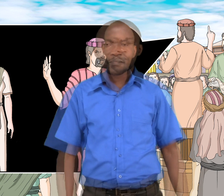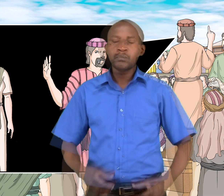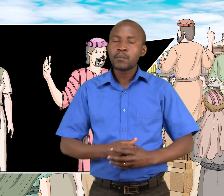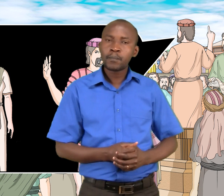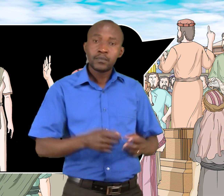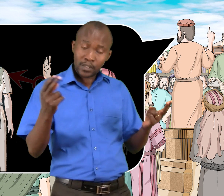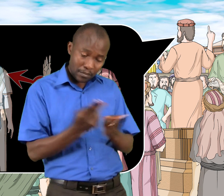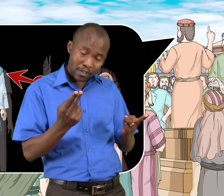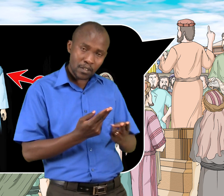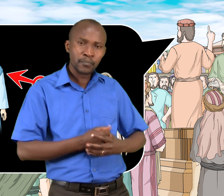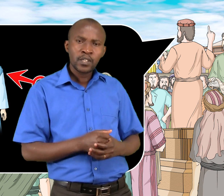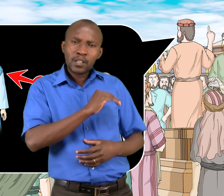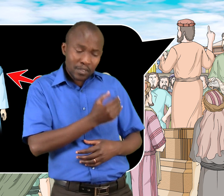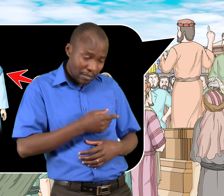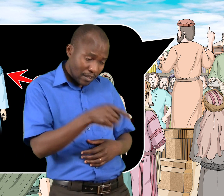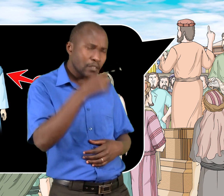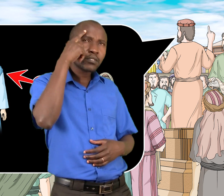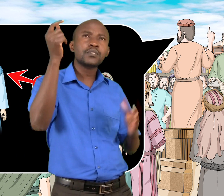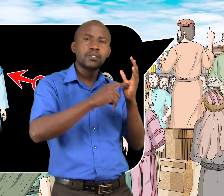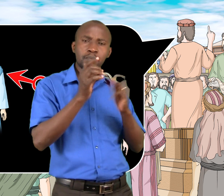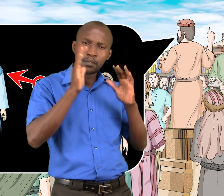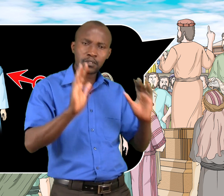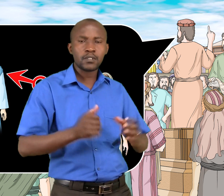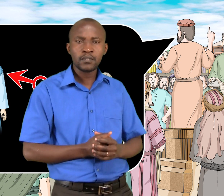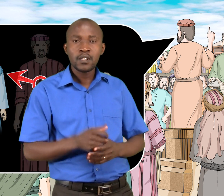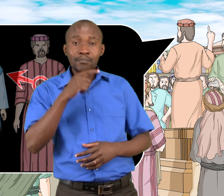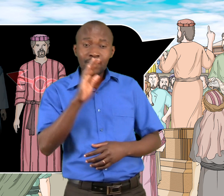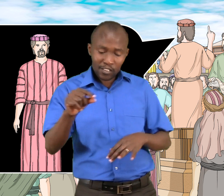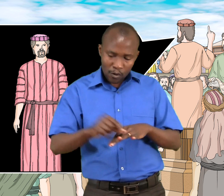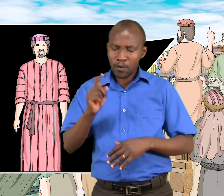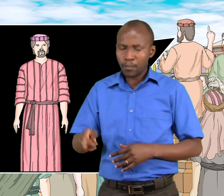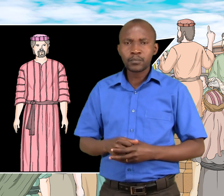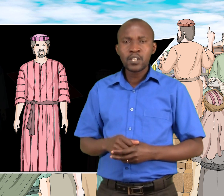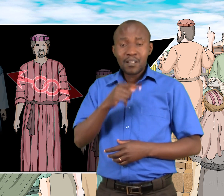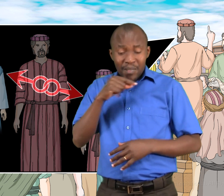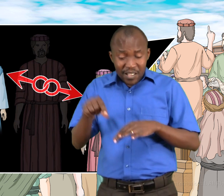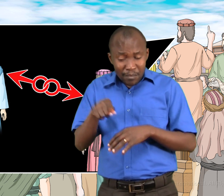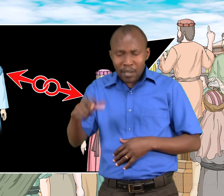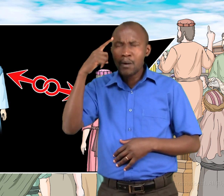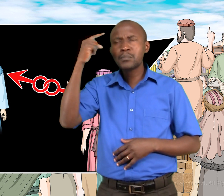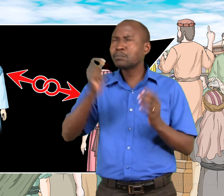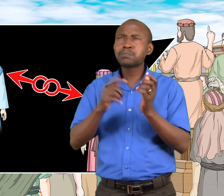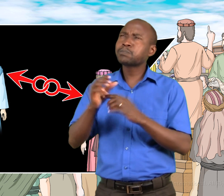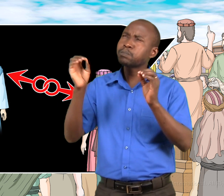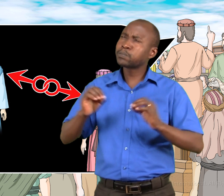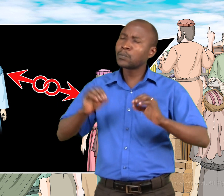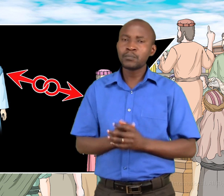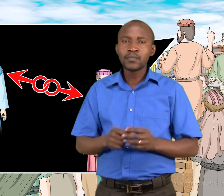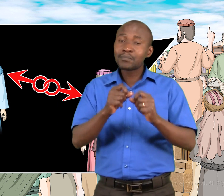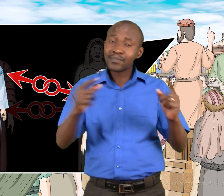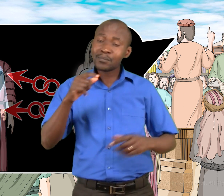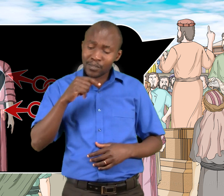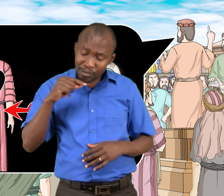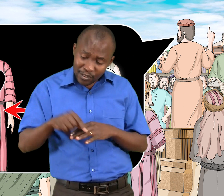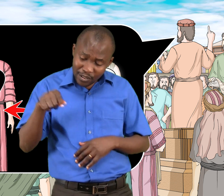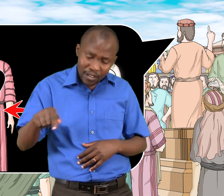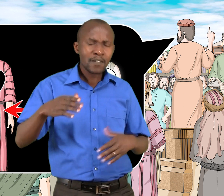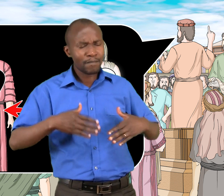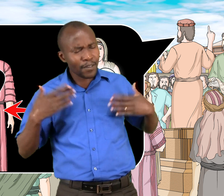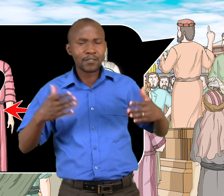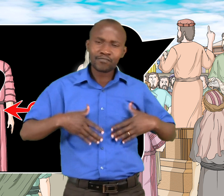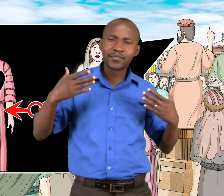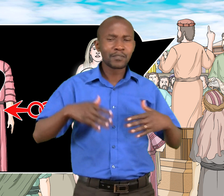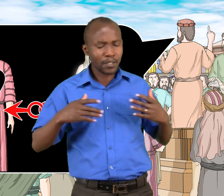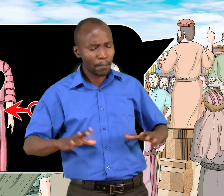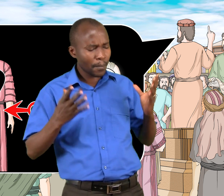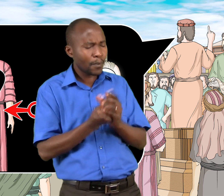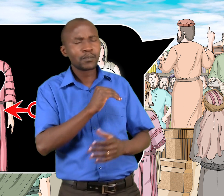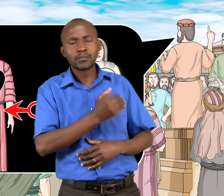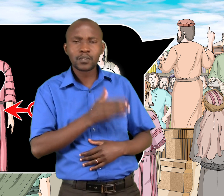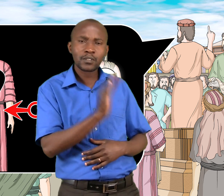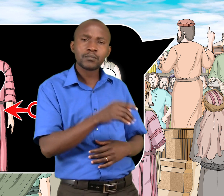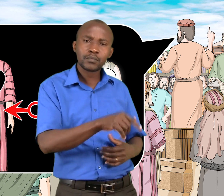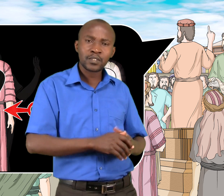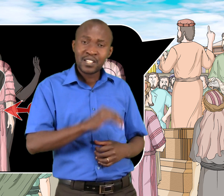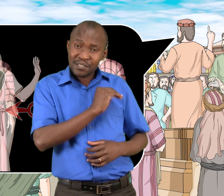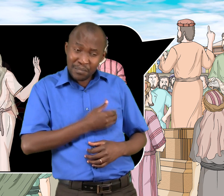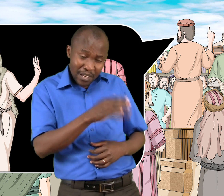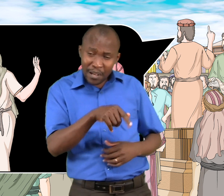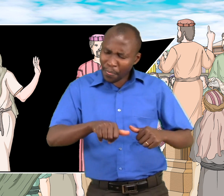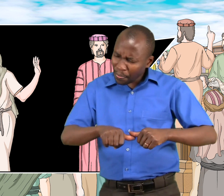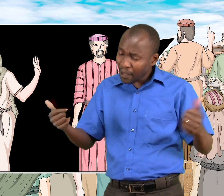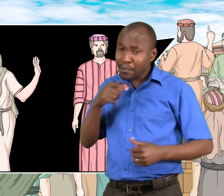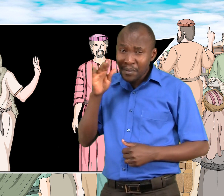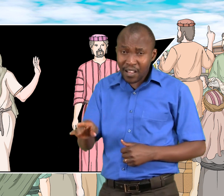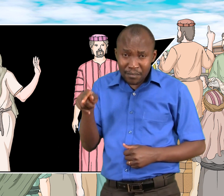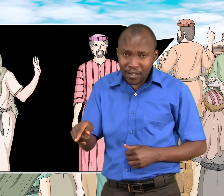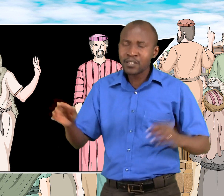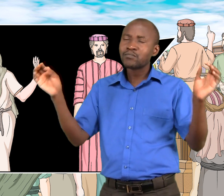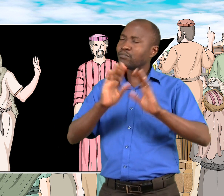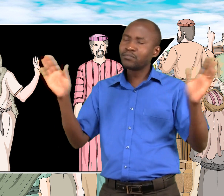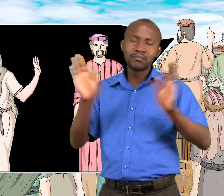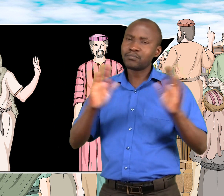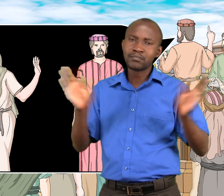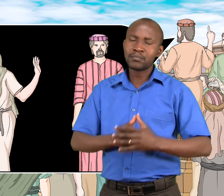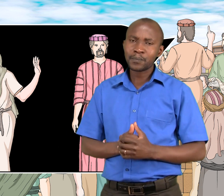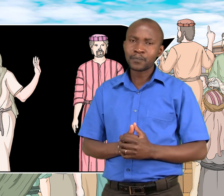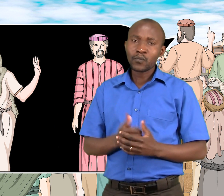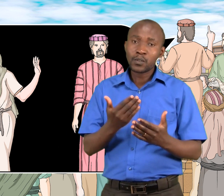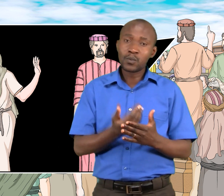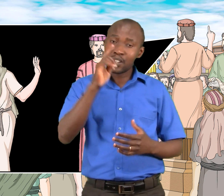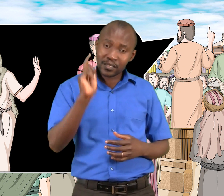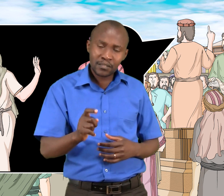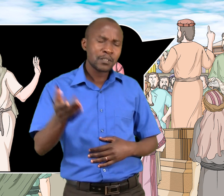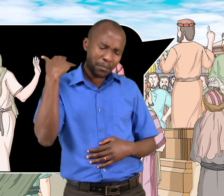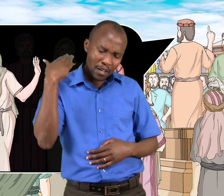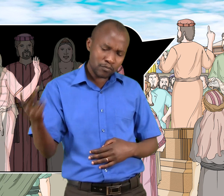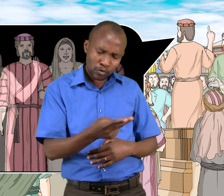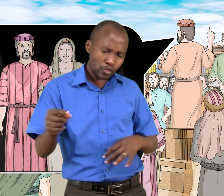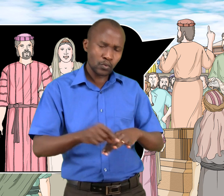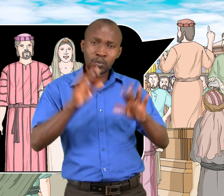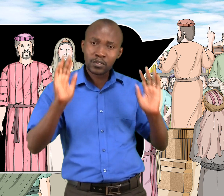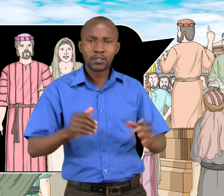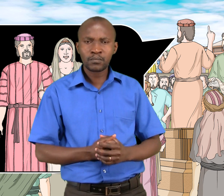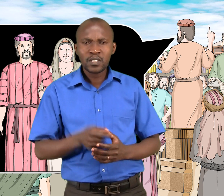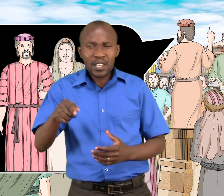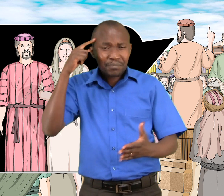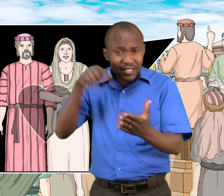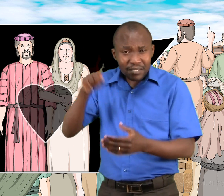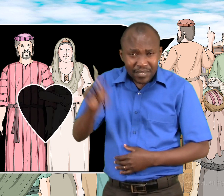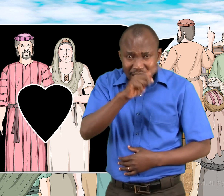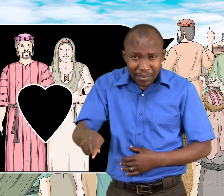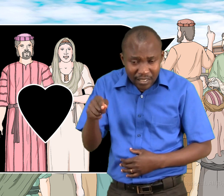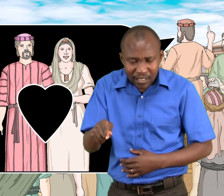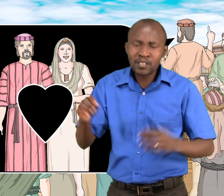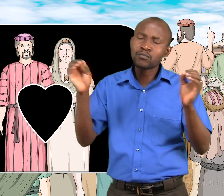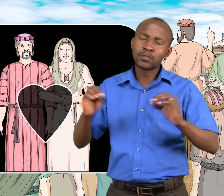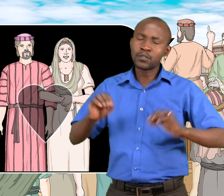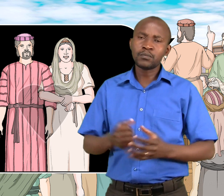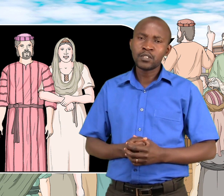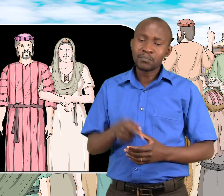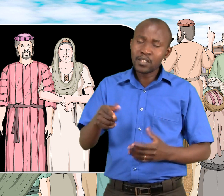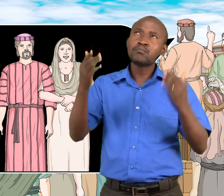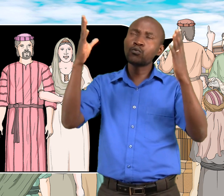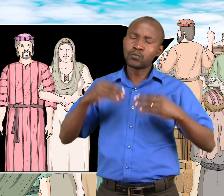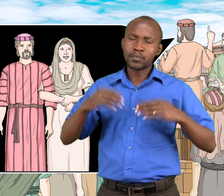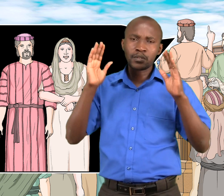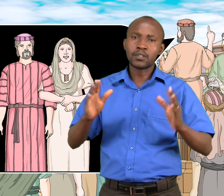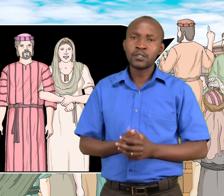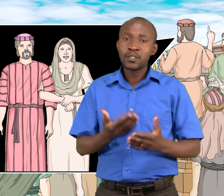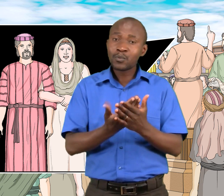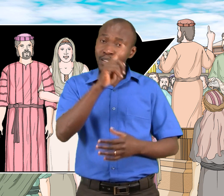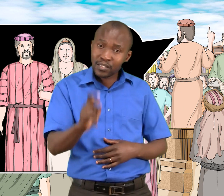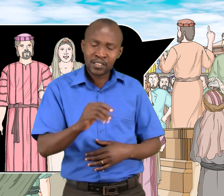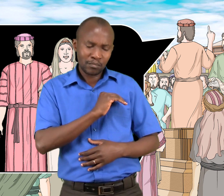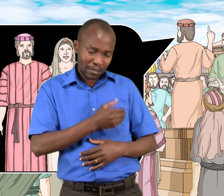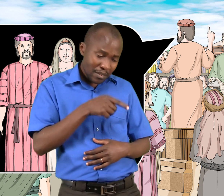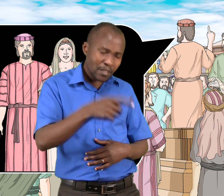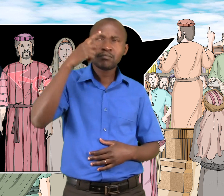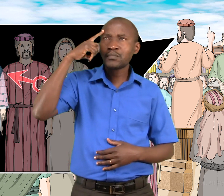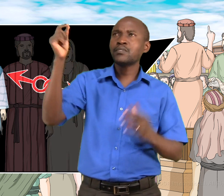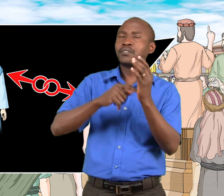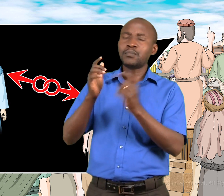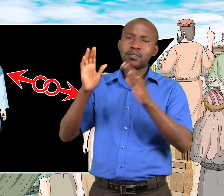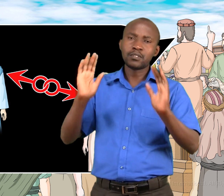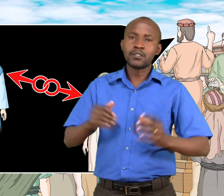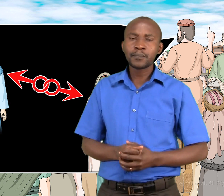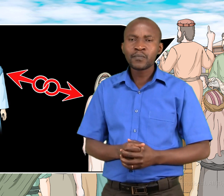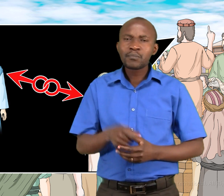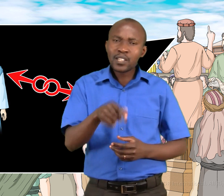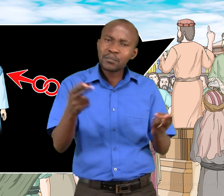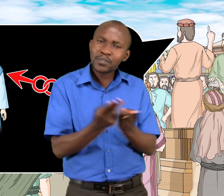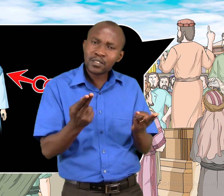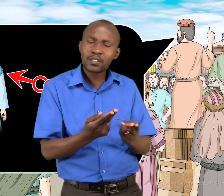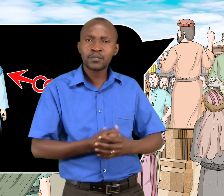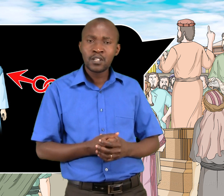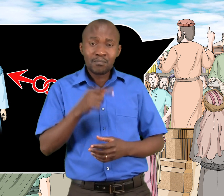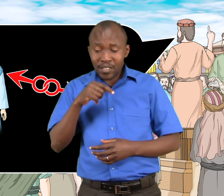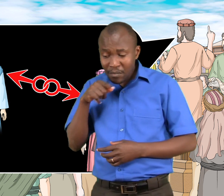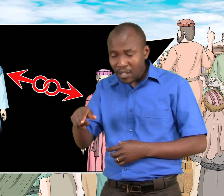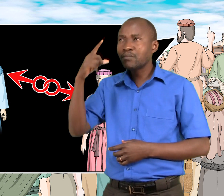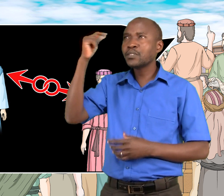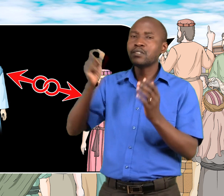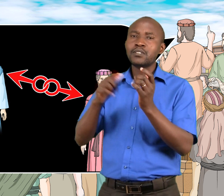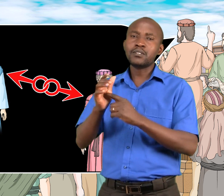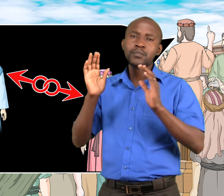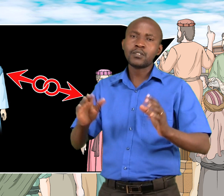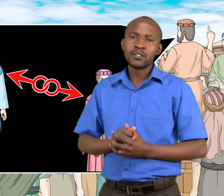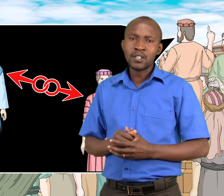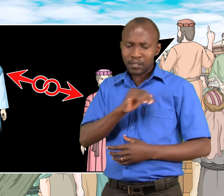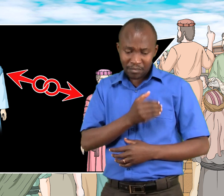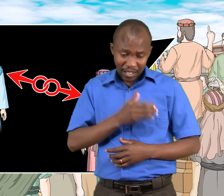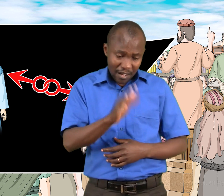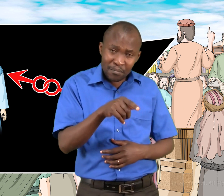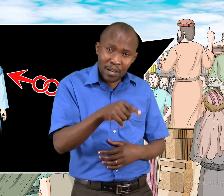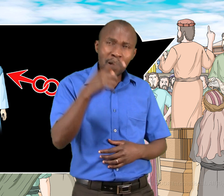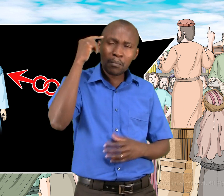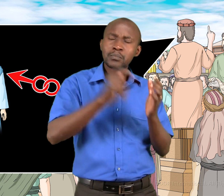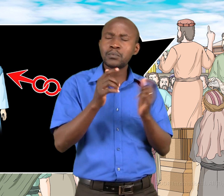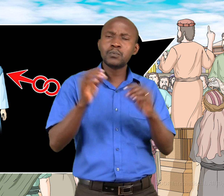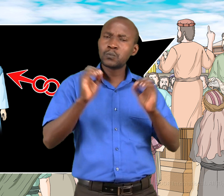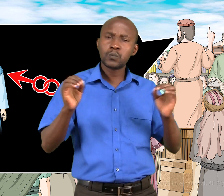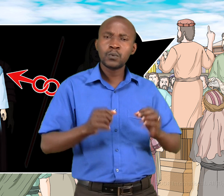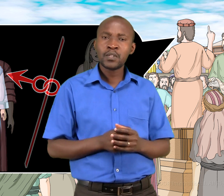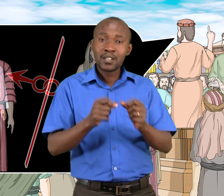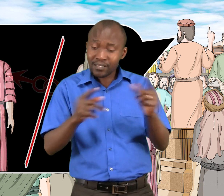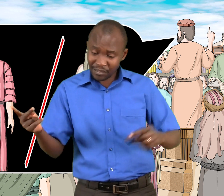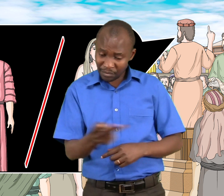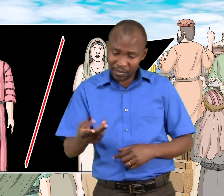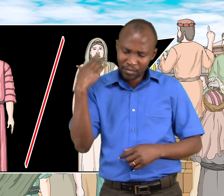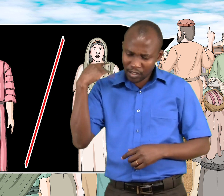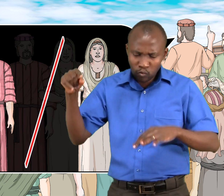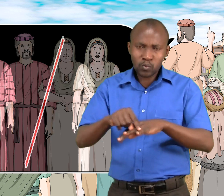And if a woman has an unbelieving husband and he is willing to live with her, she must not divorce him.